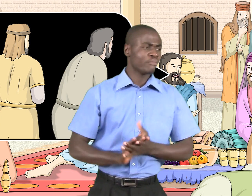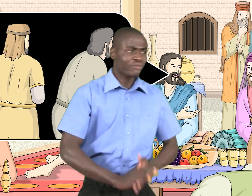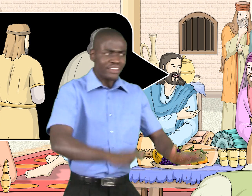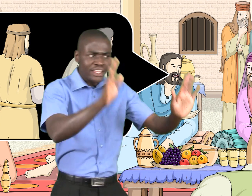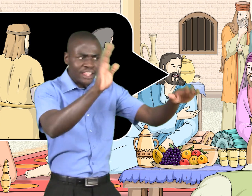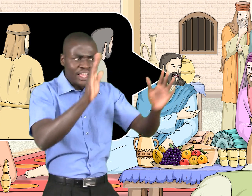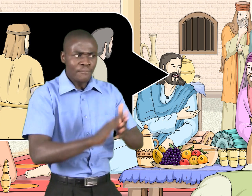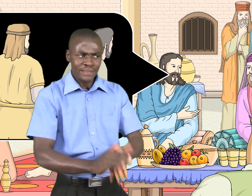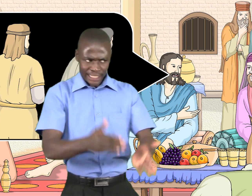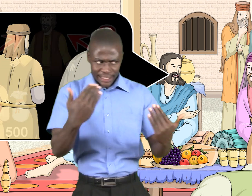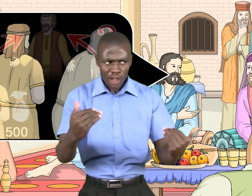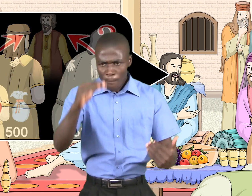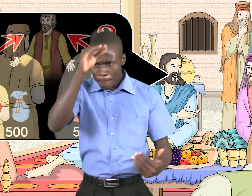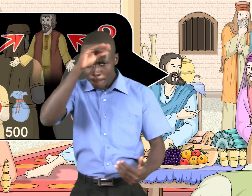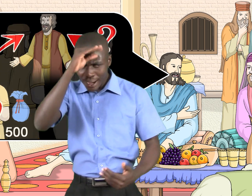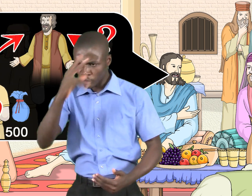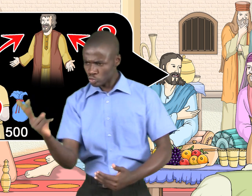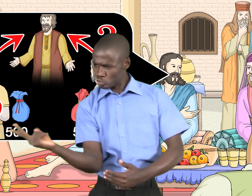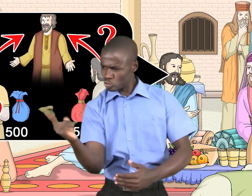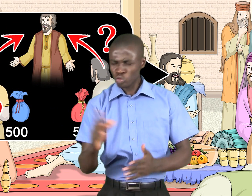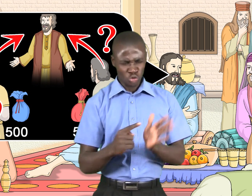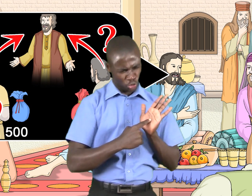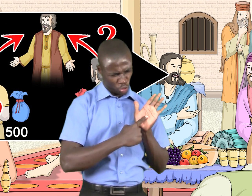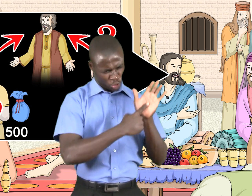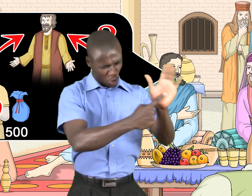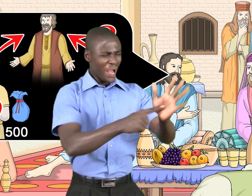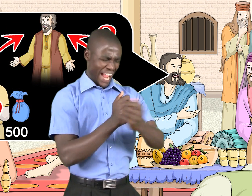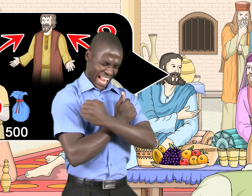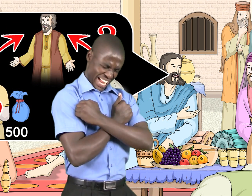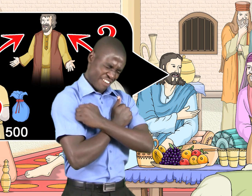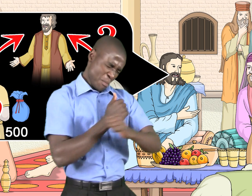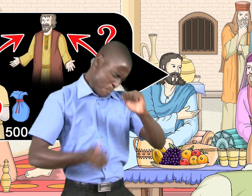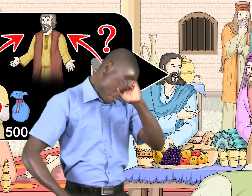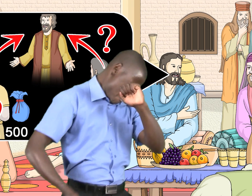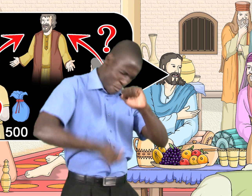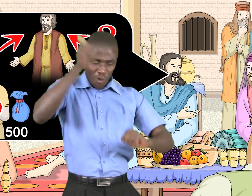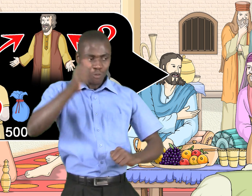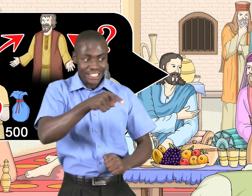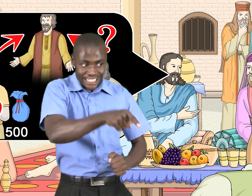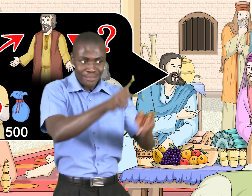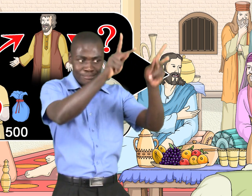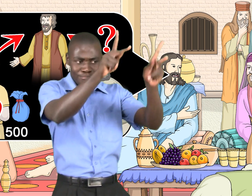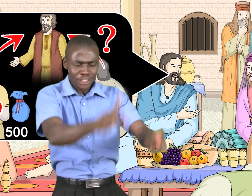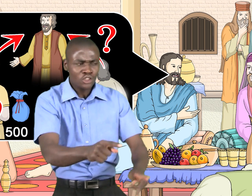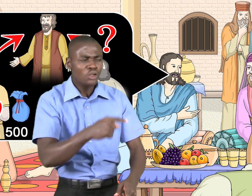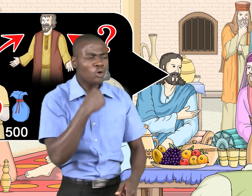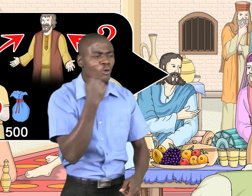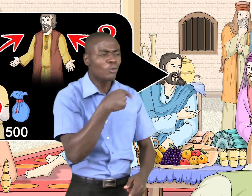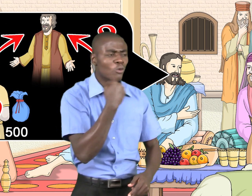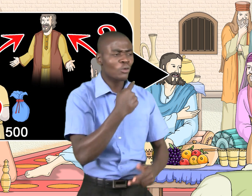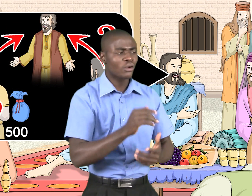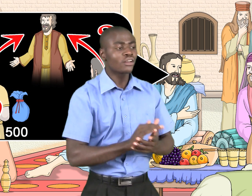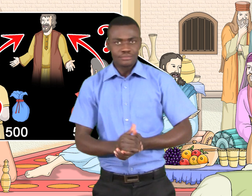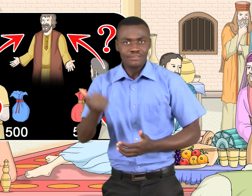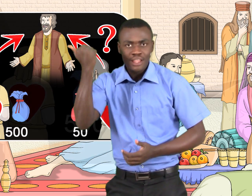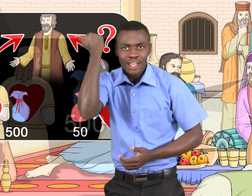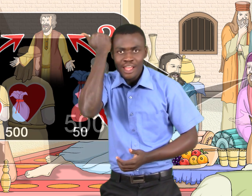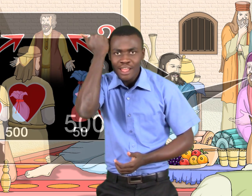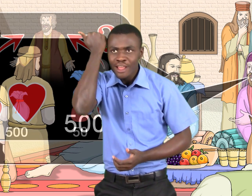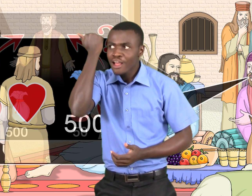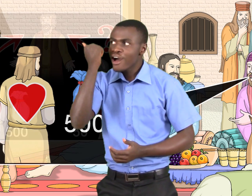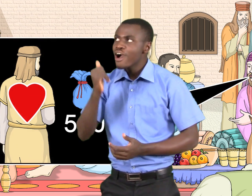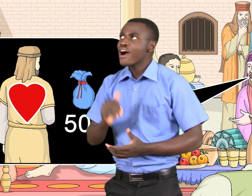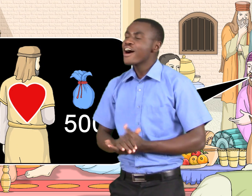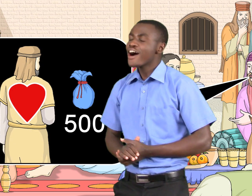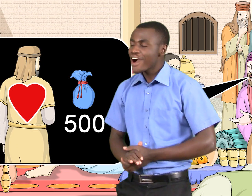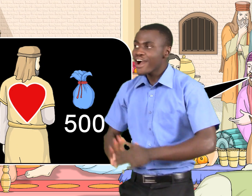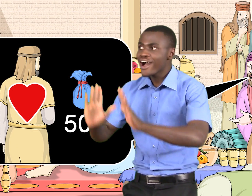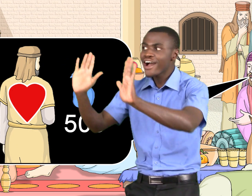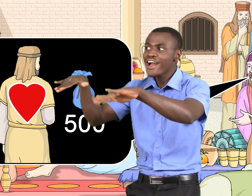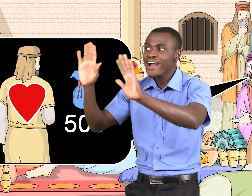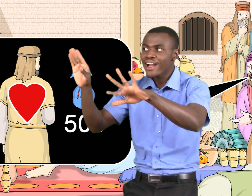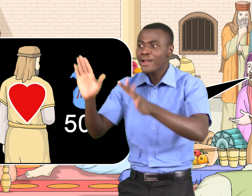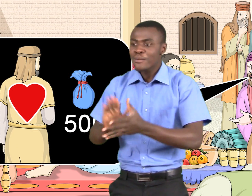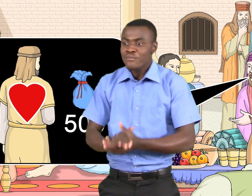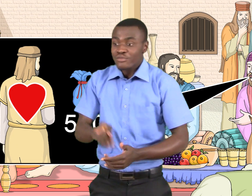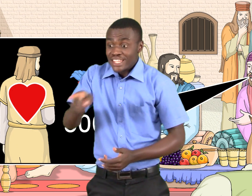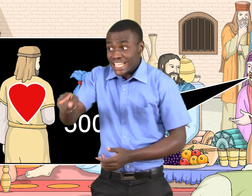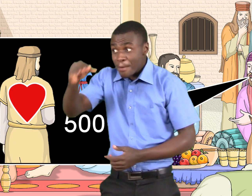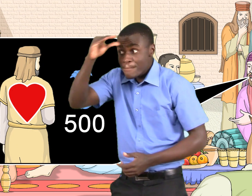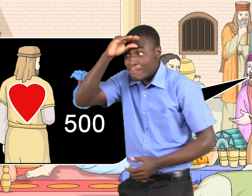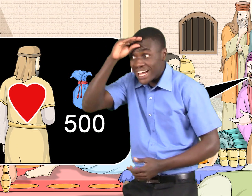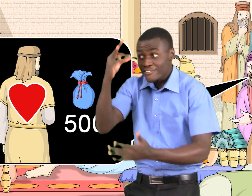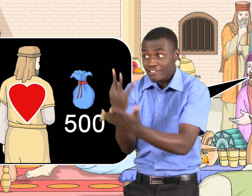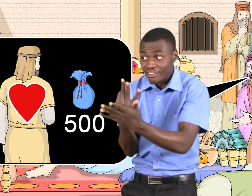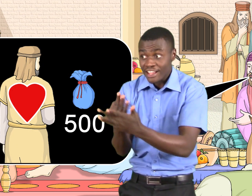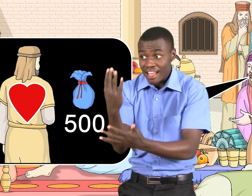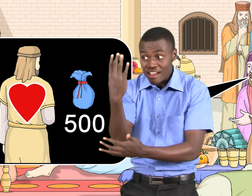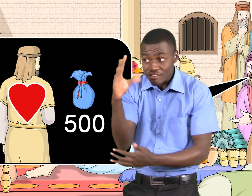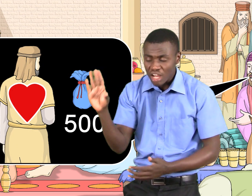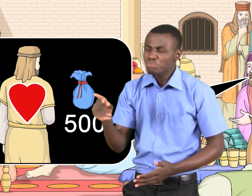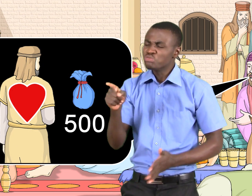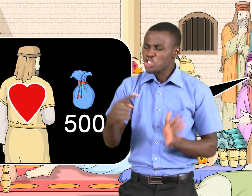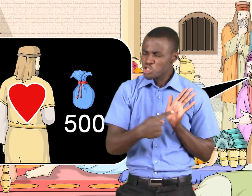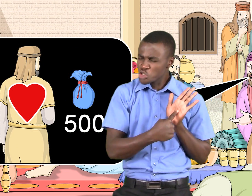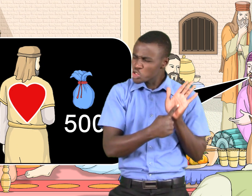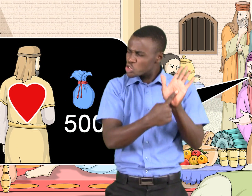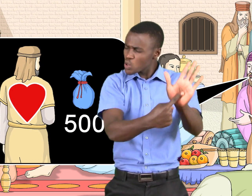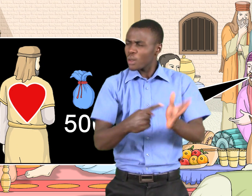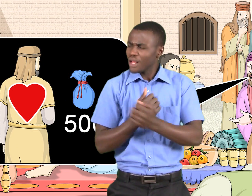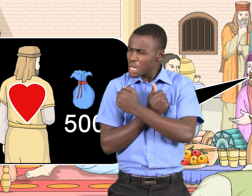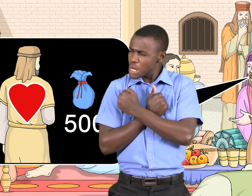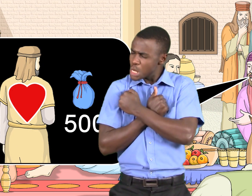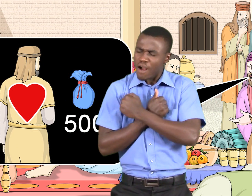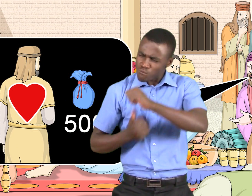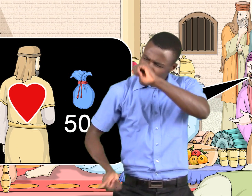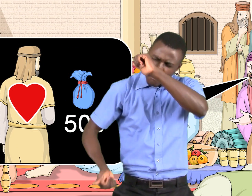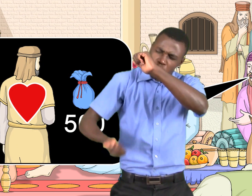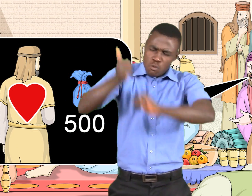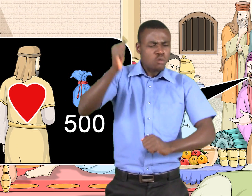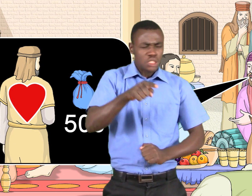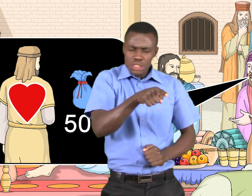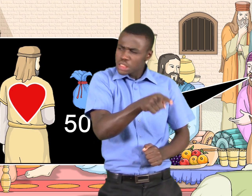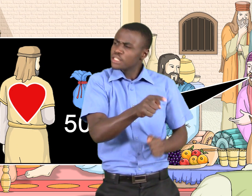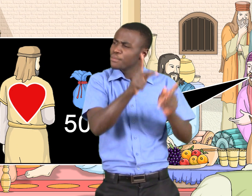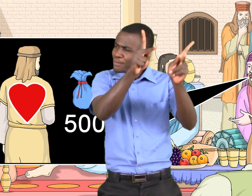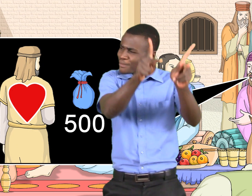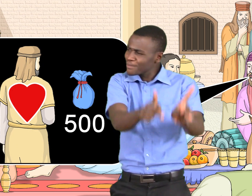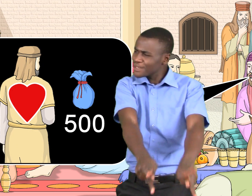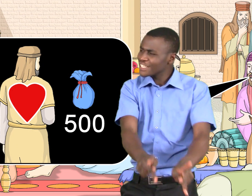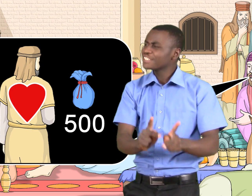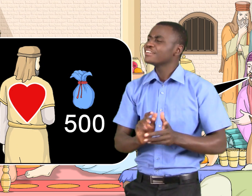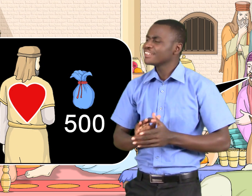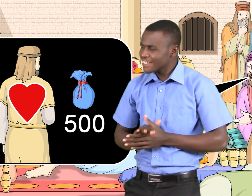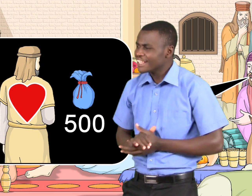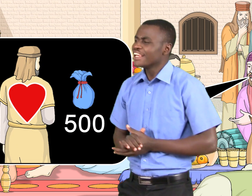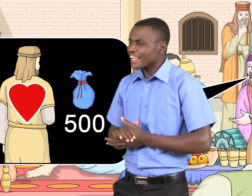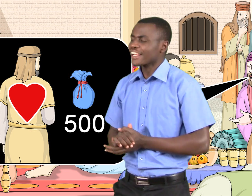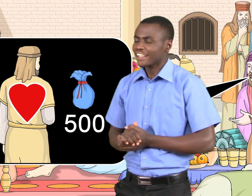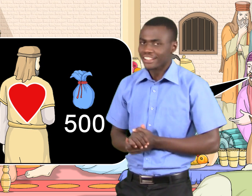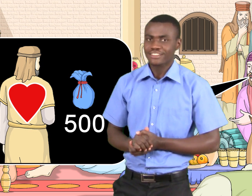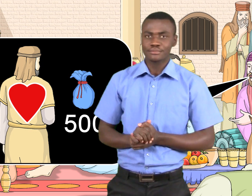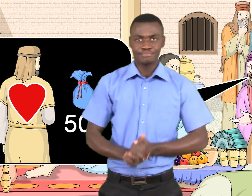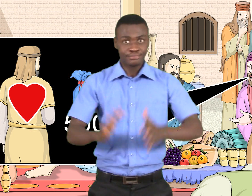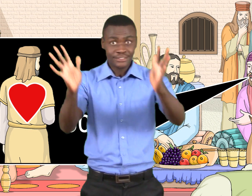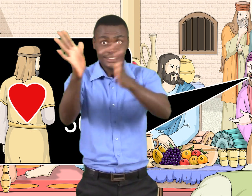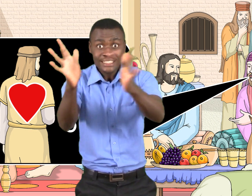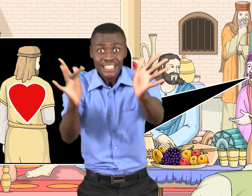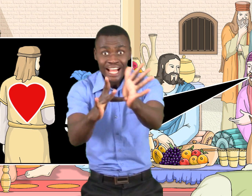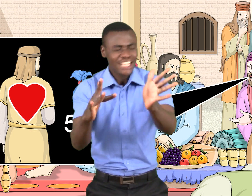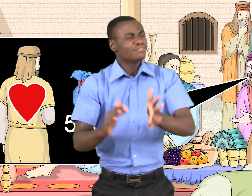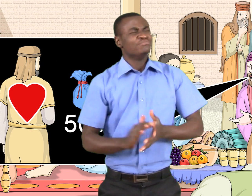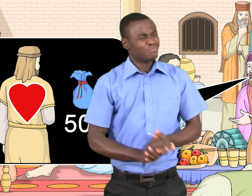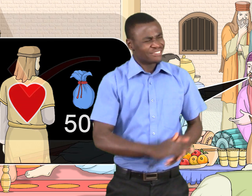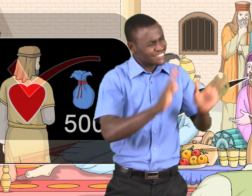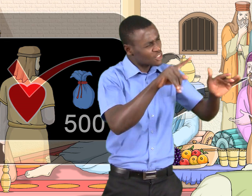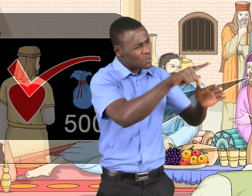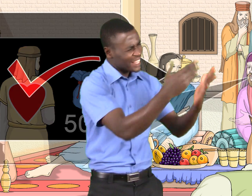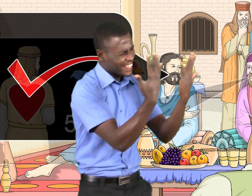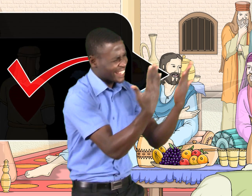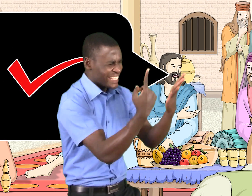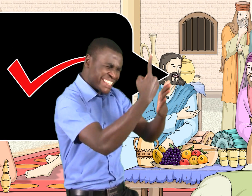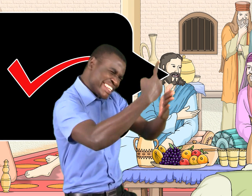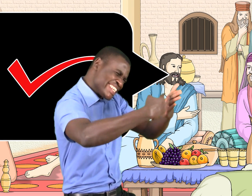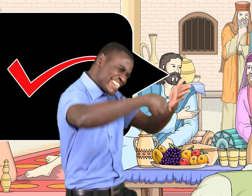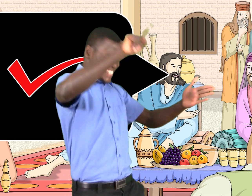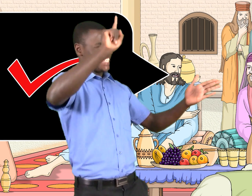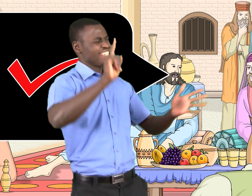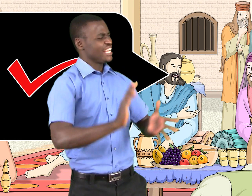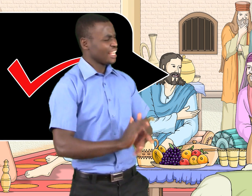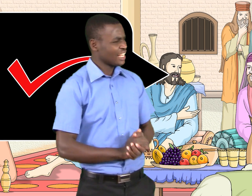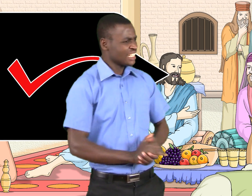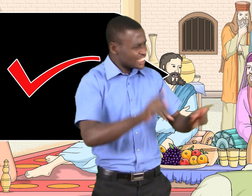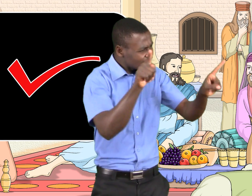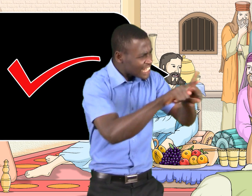Which one, then, will love him more?” “I suppose the one who was forgiven more,” Simon replied.